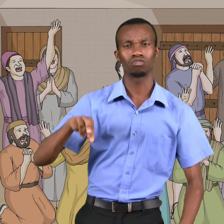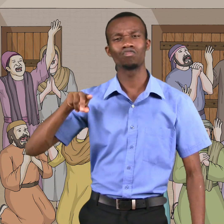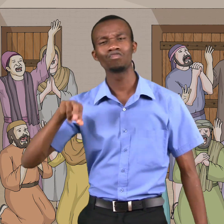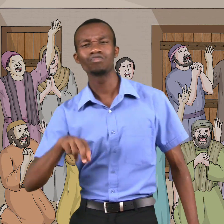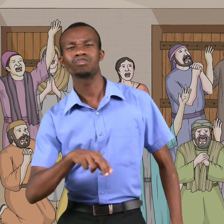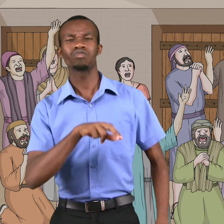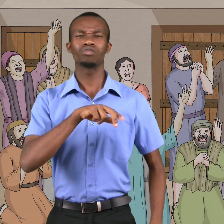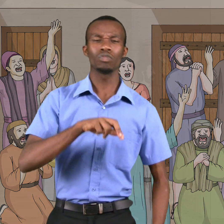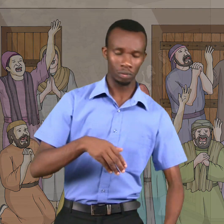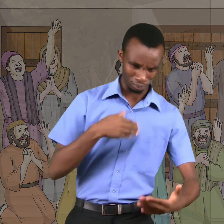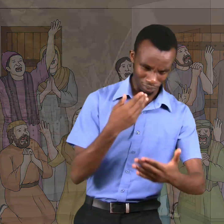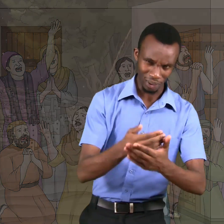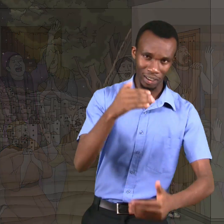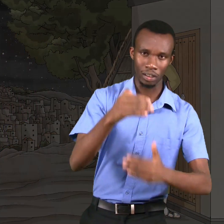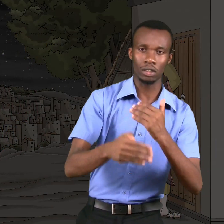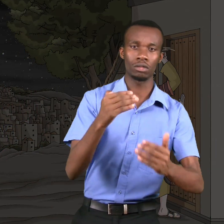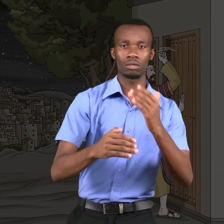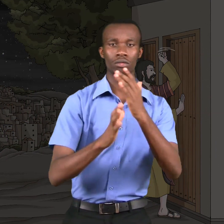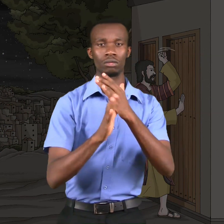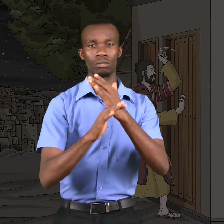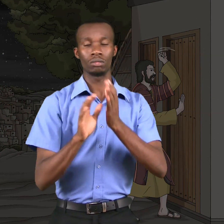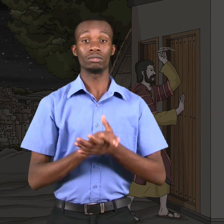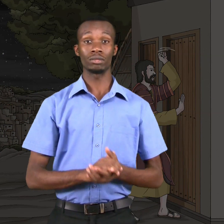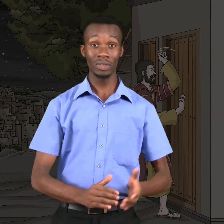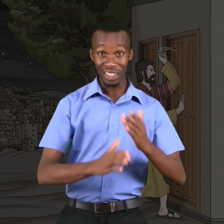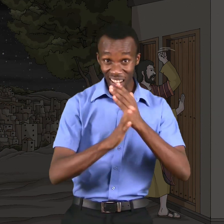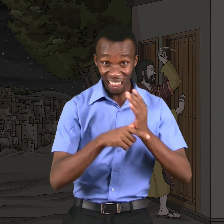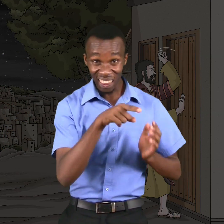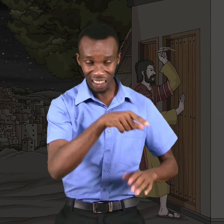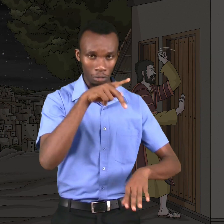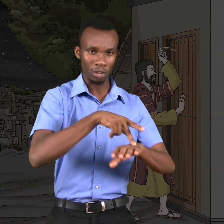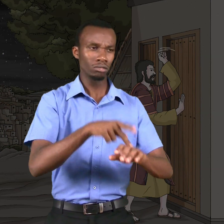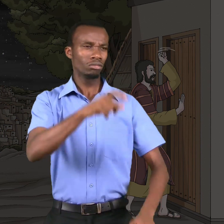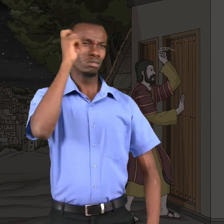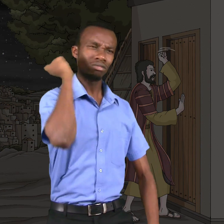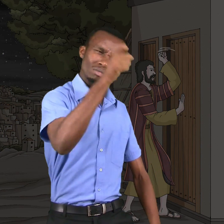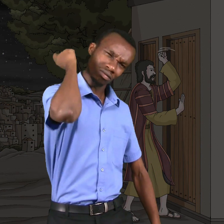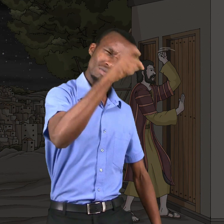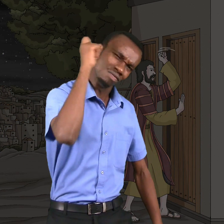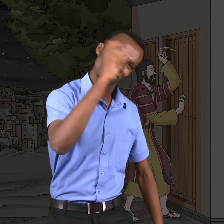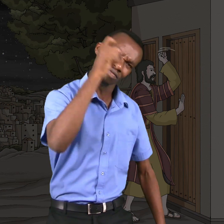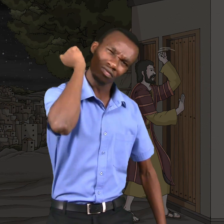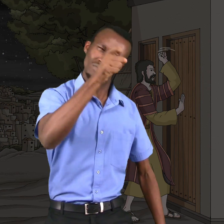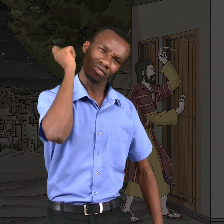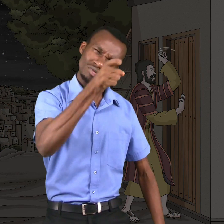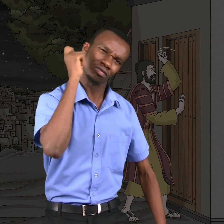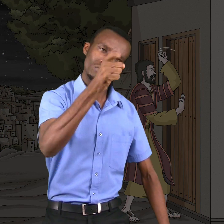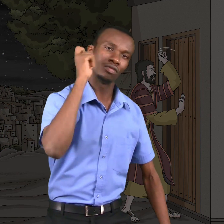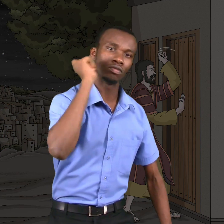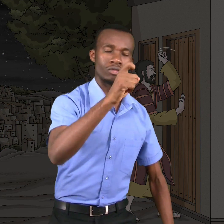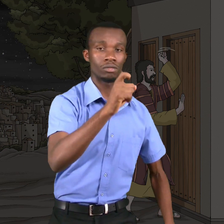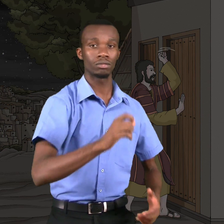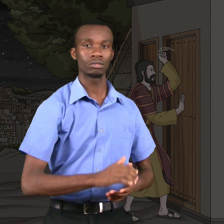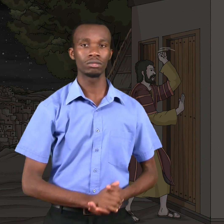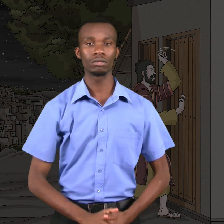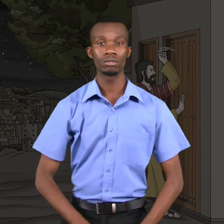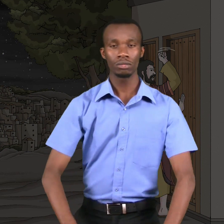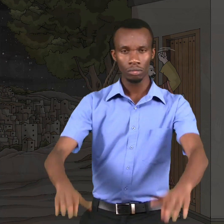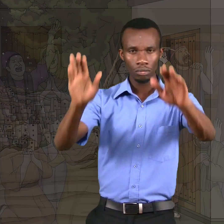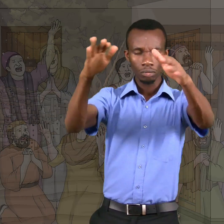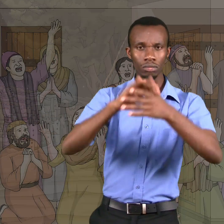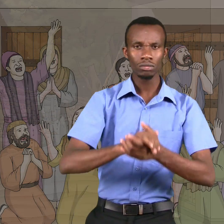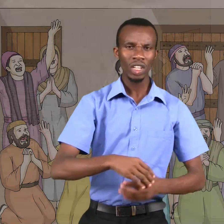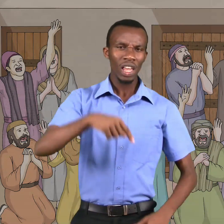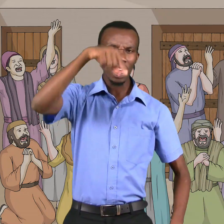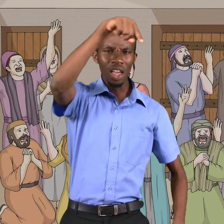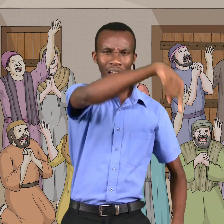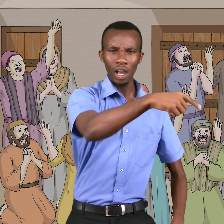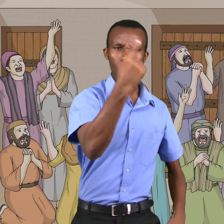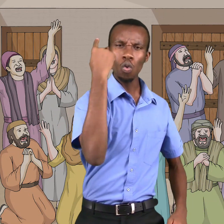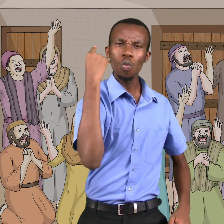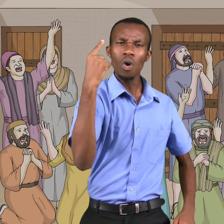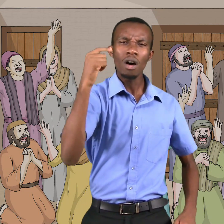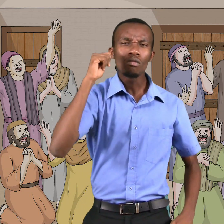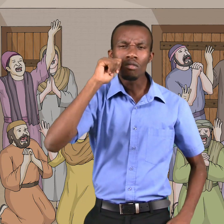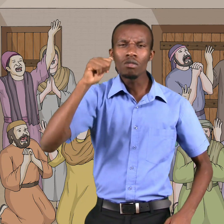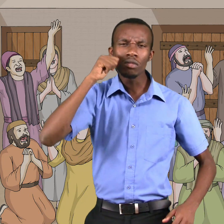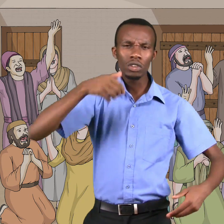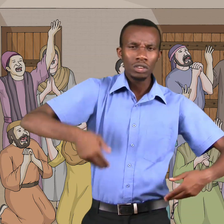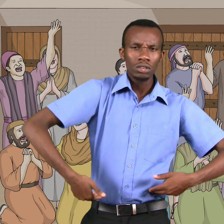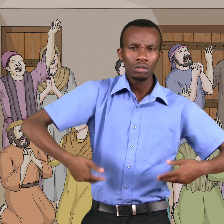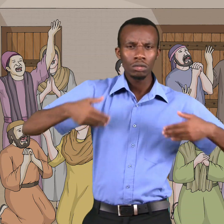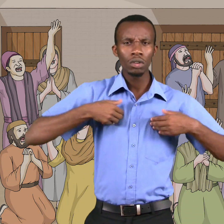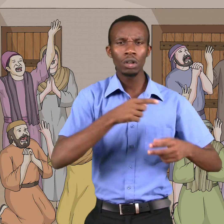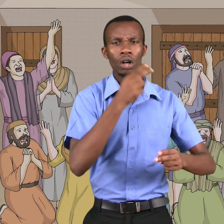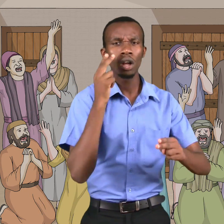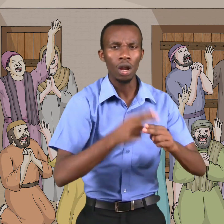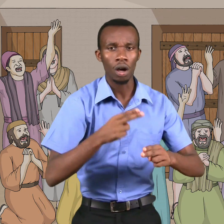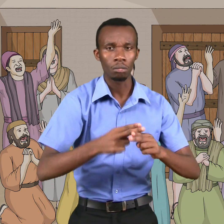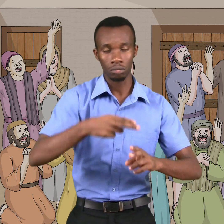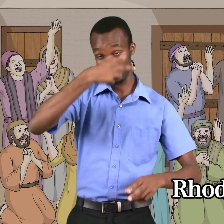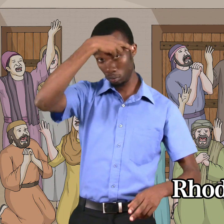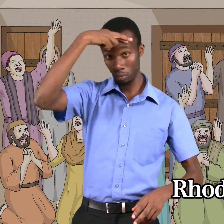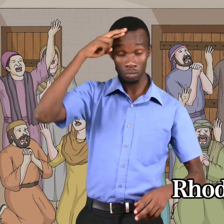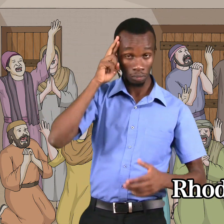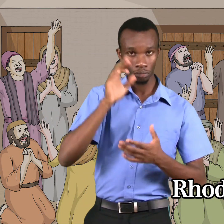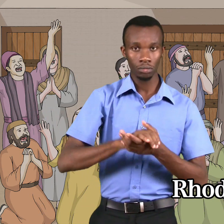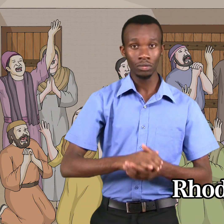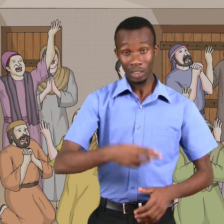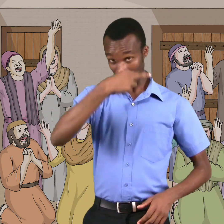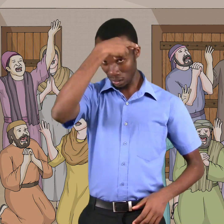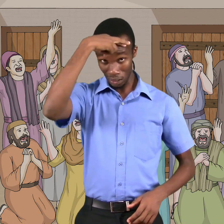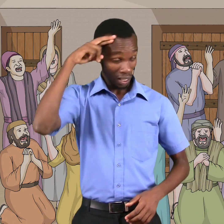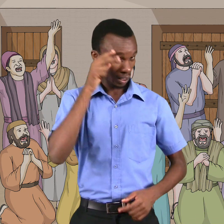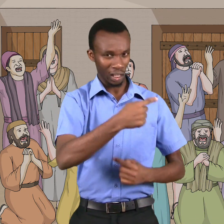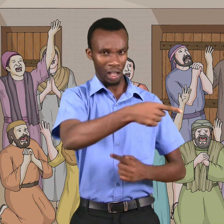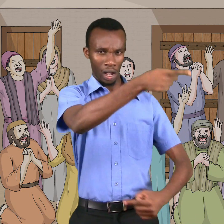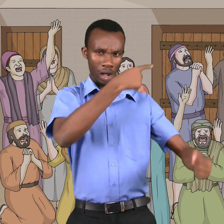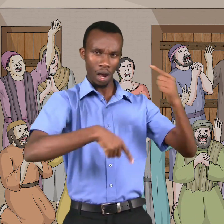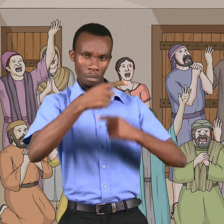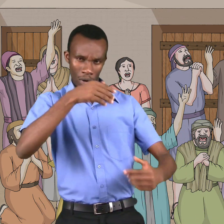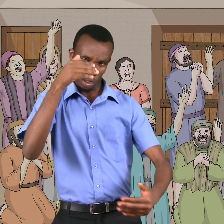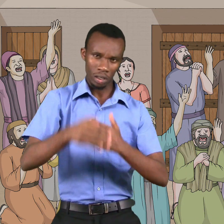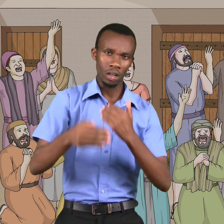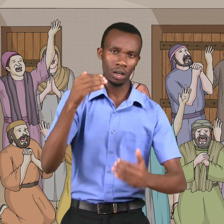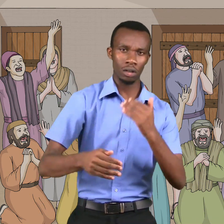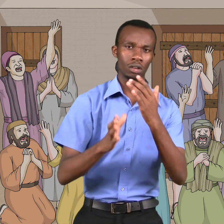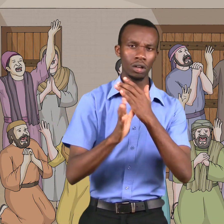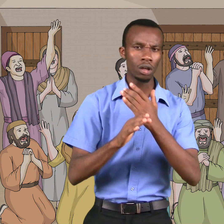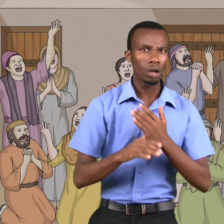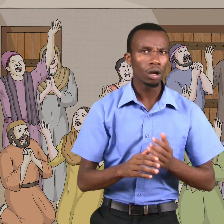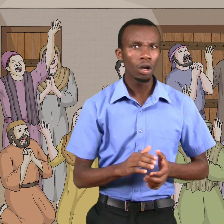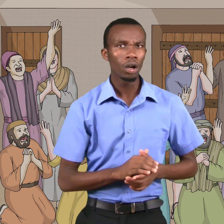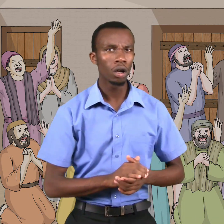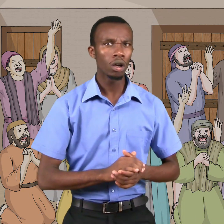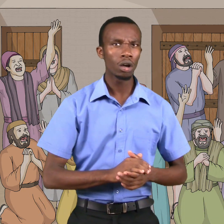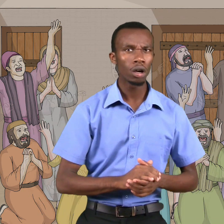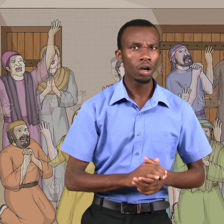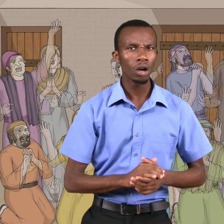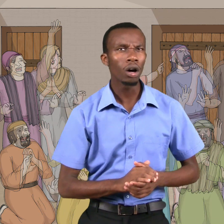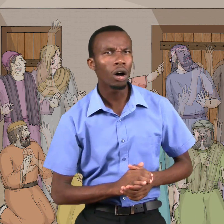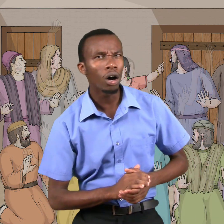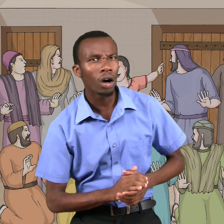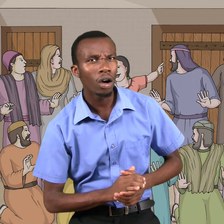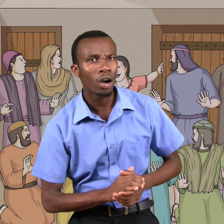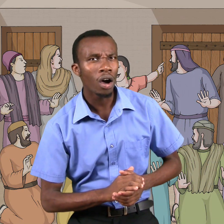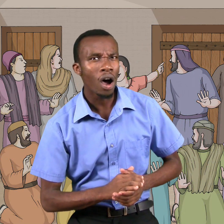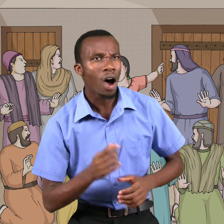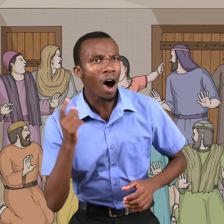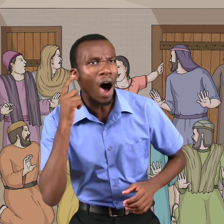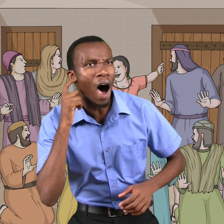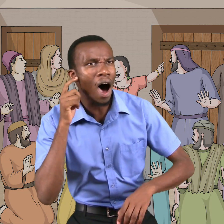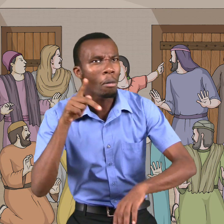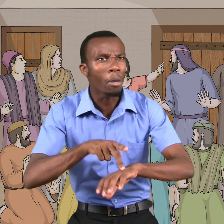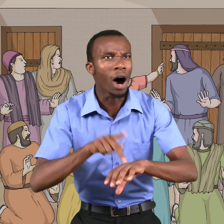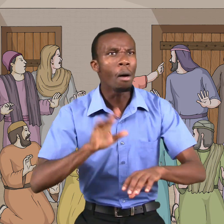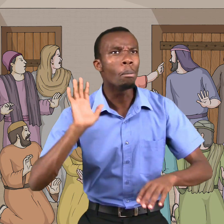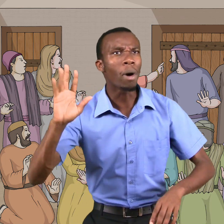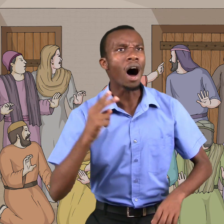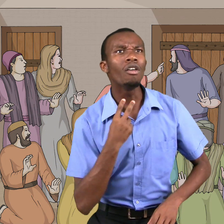He knocked at the outer gate, and a servant girl named Rhoda came to answer it.